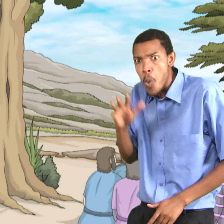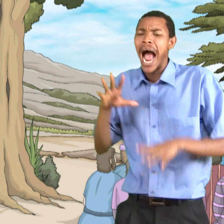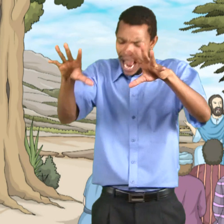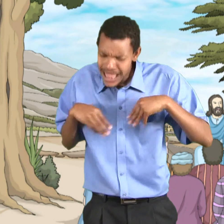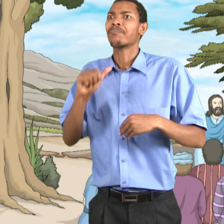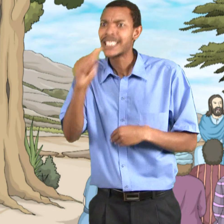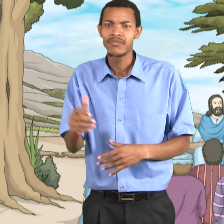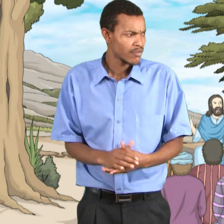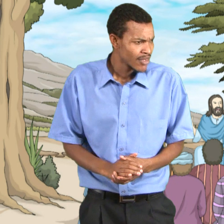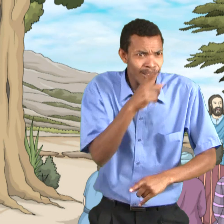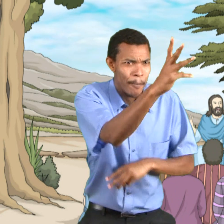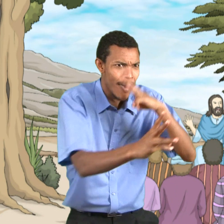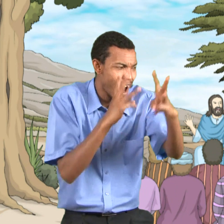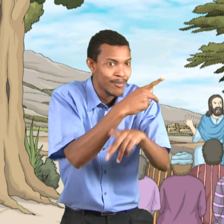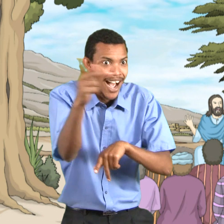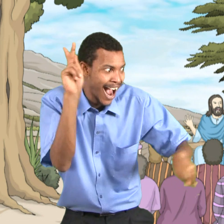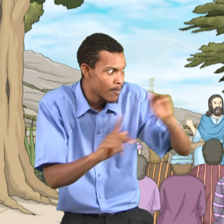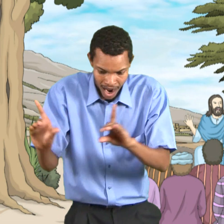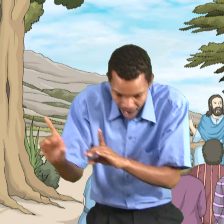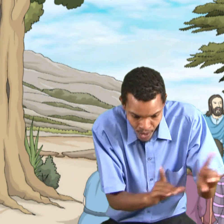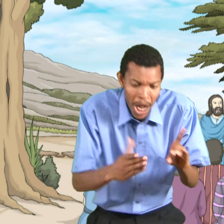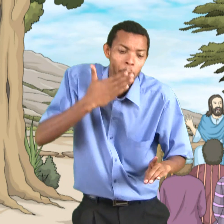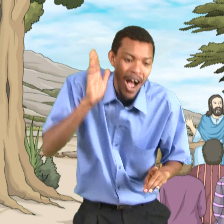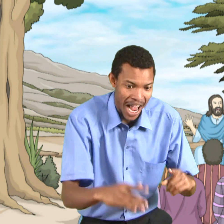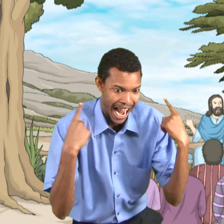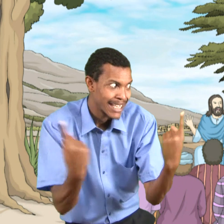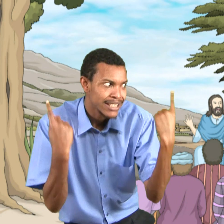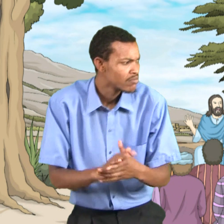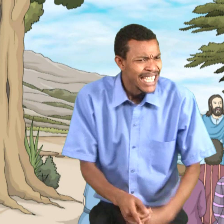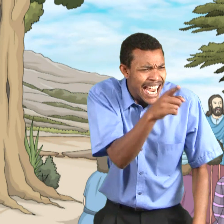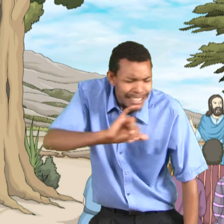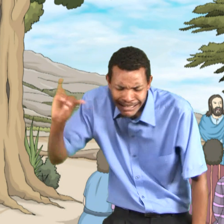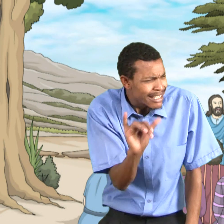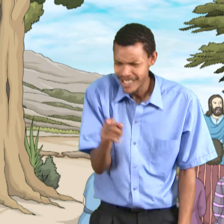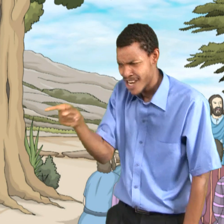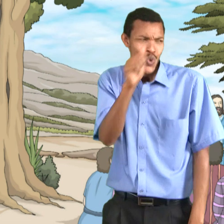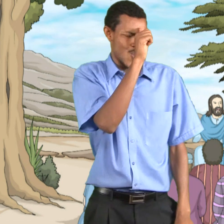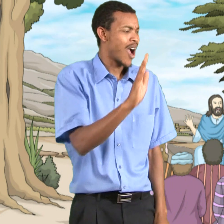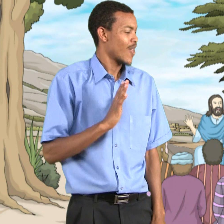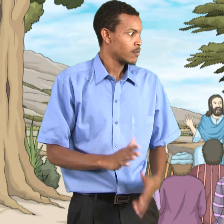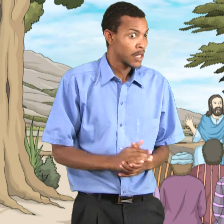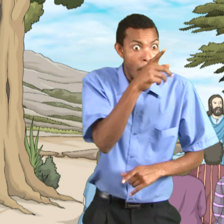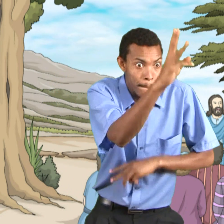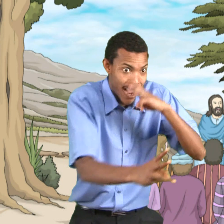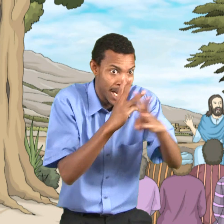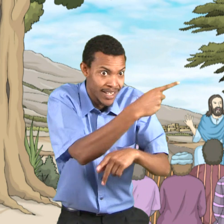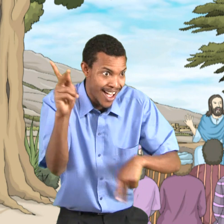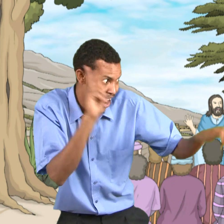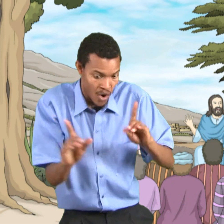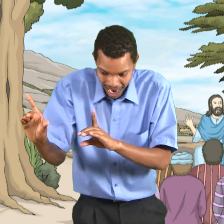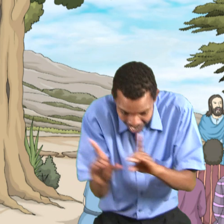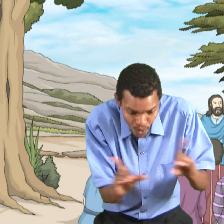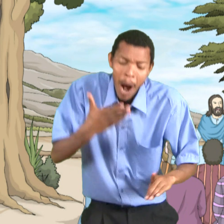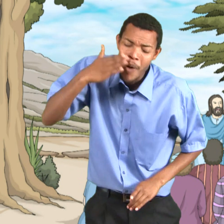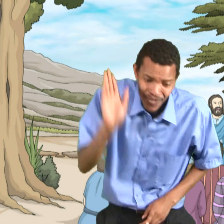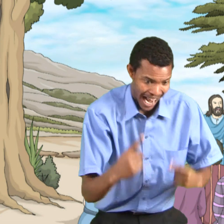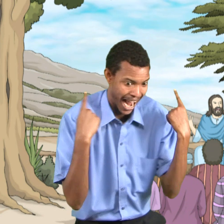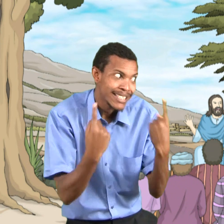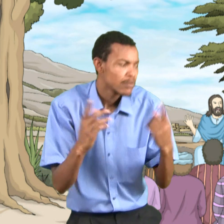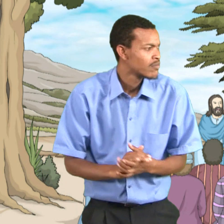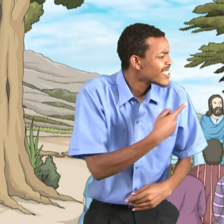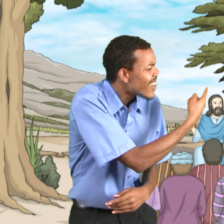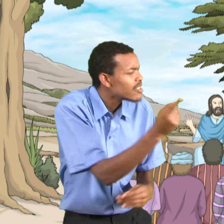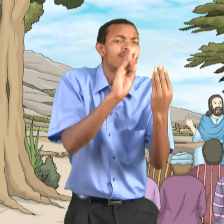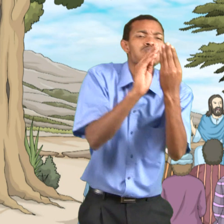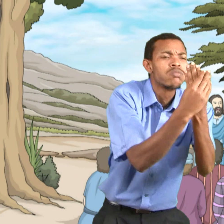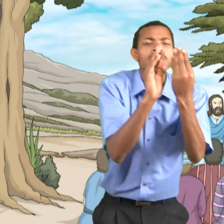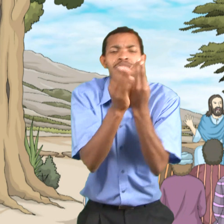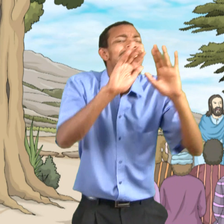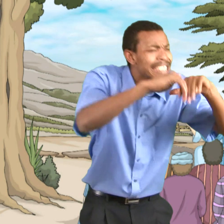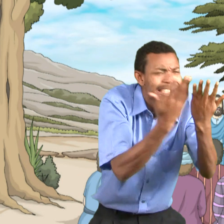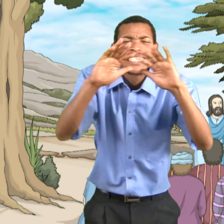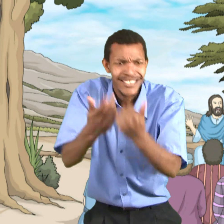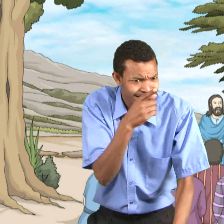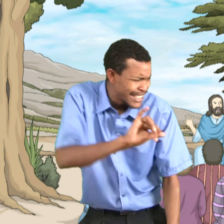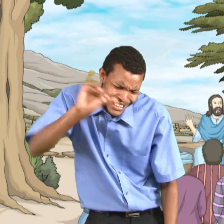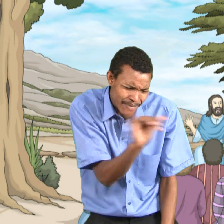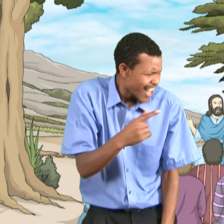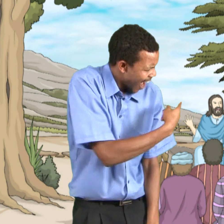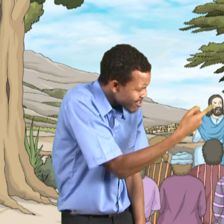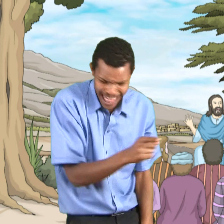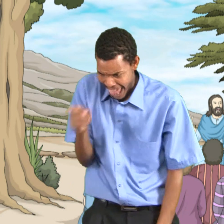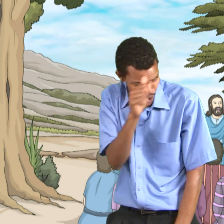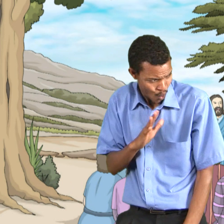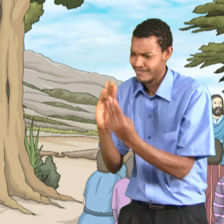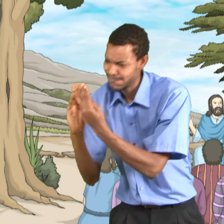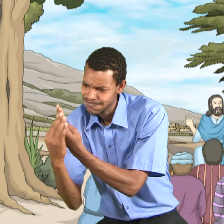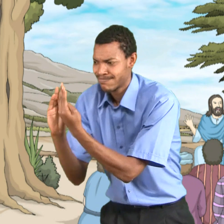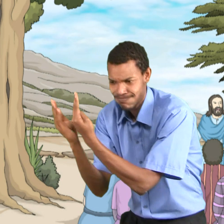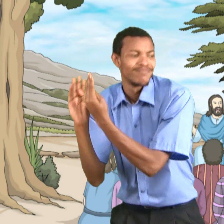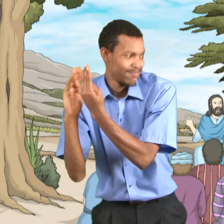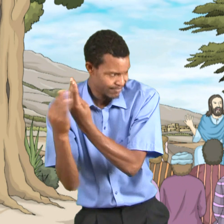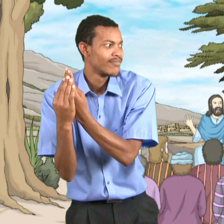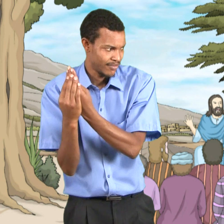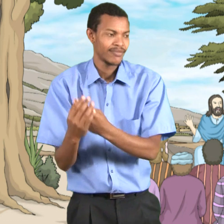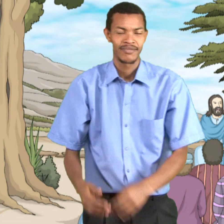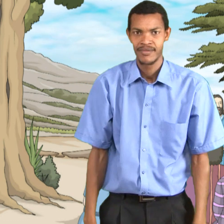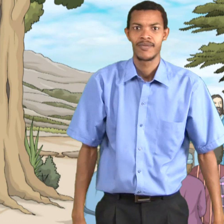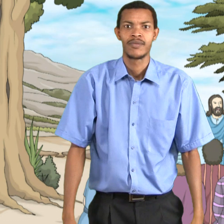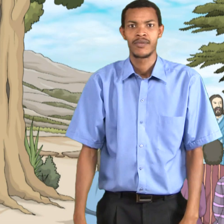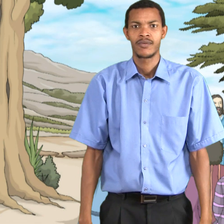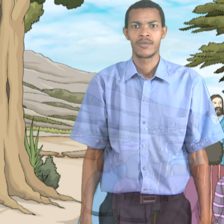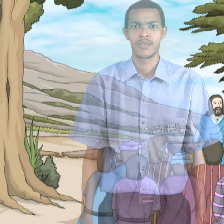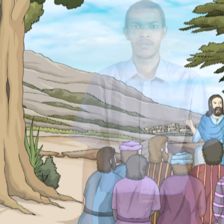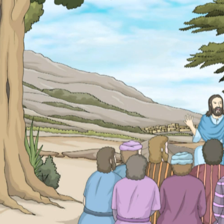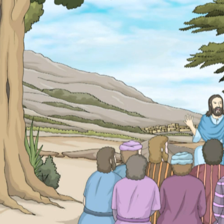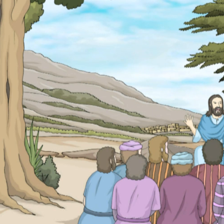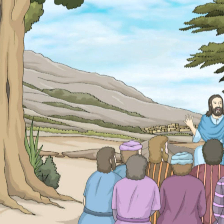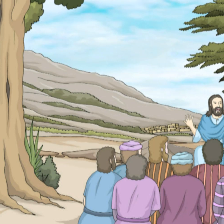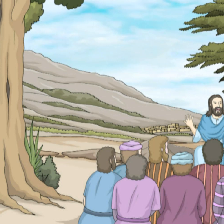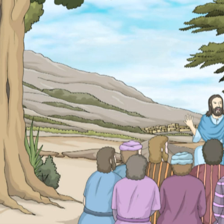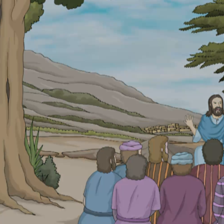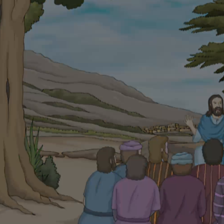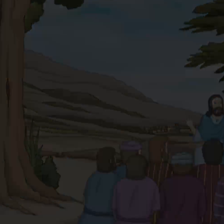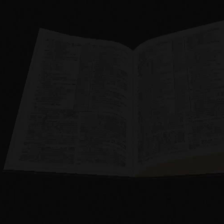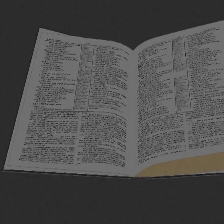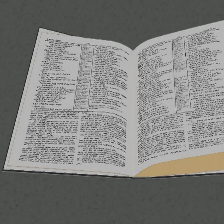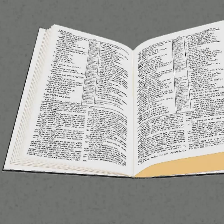And if he refuses to listen even to the church, regard him as you would a pagan or a tax collector.